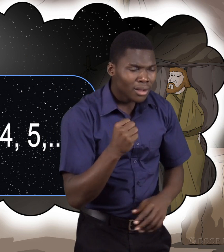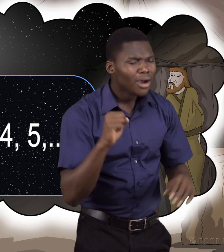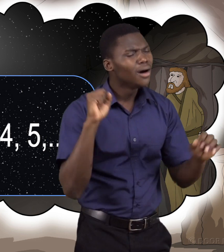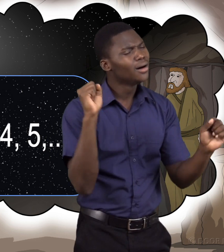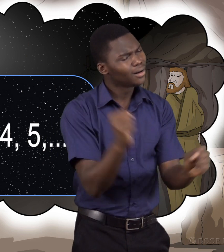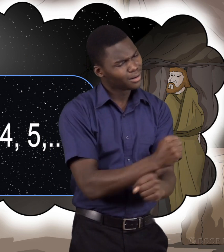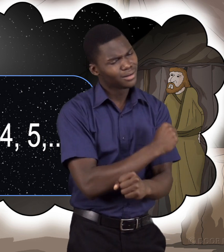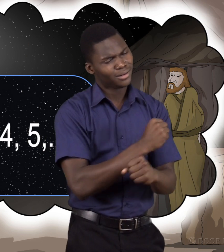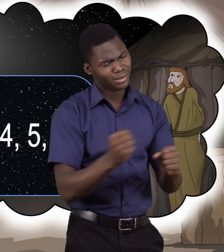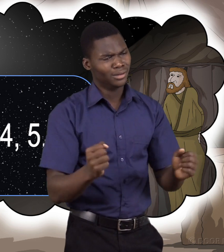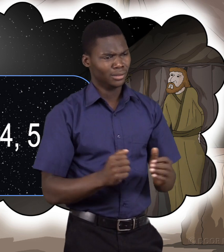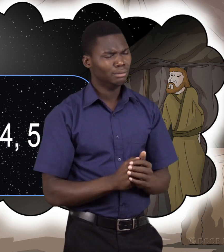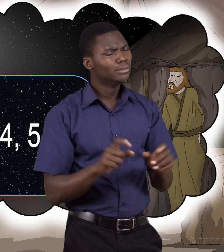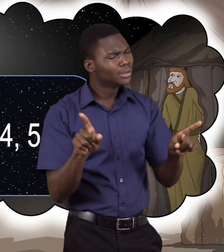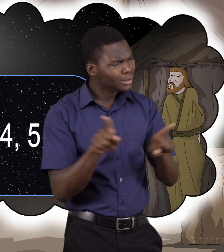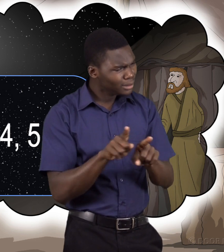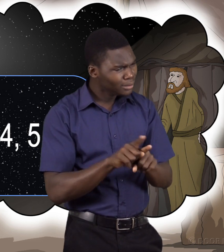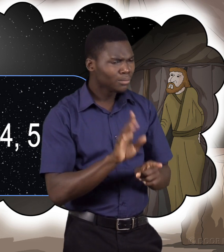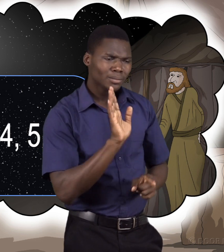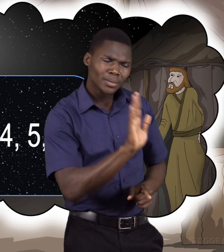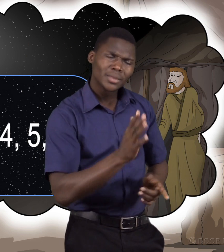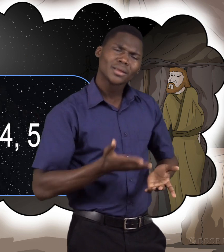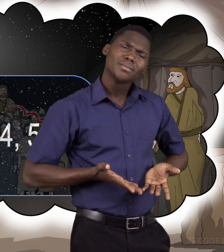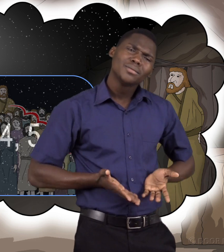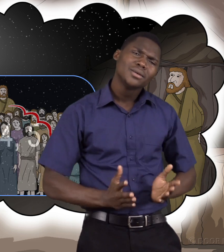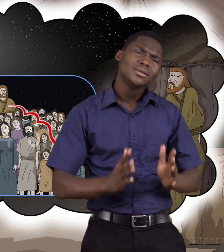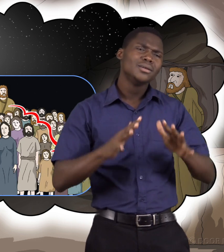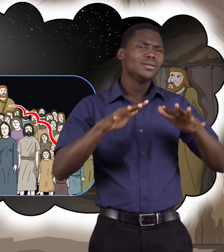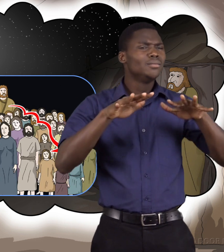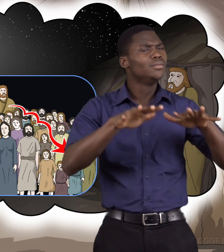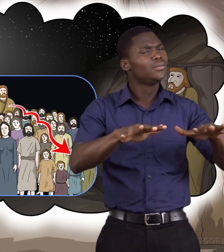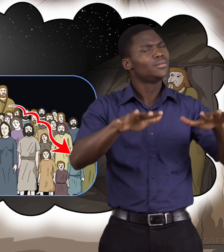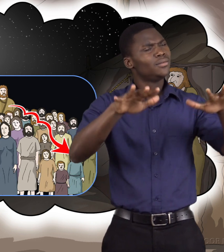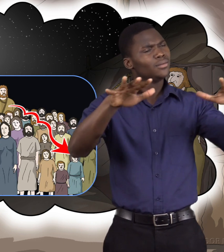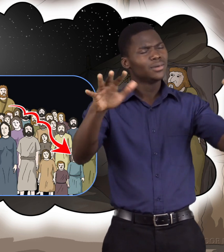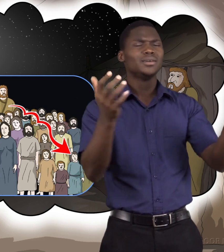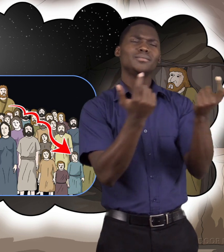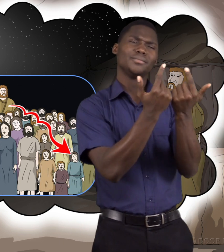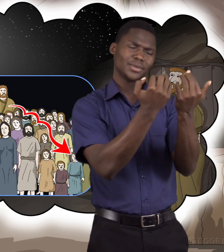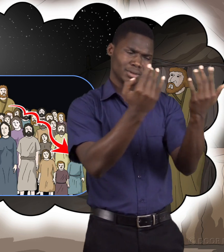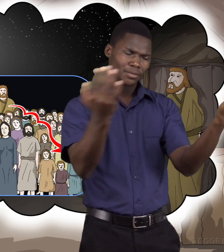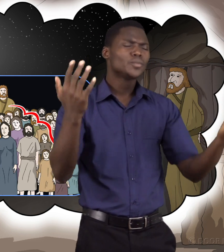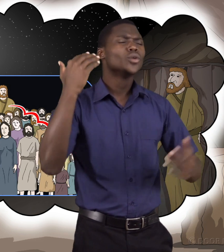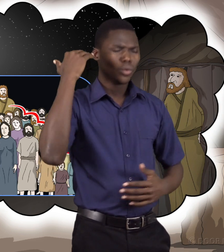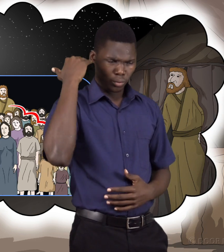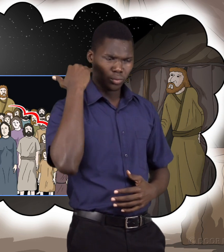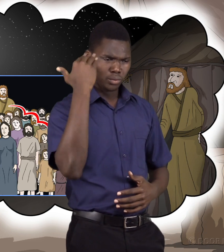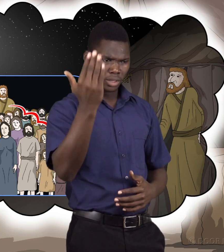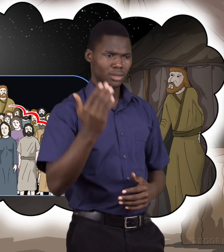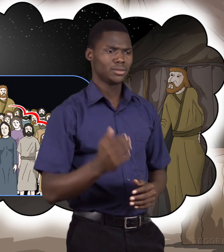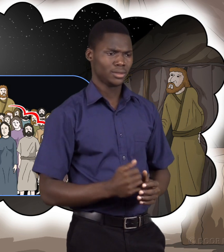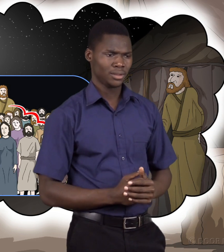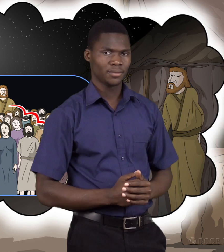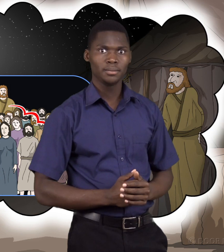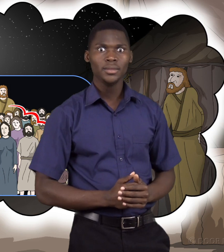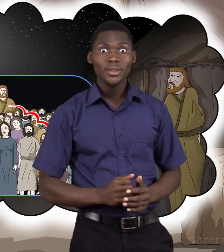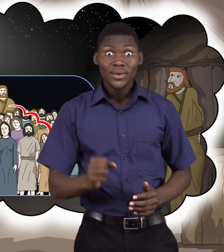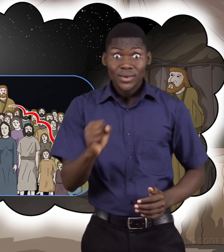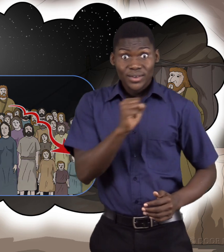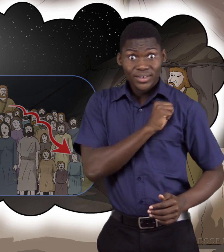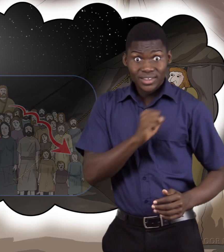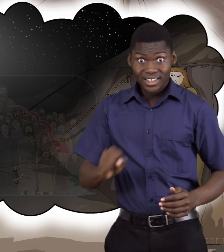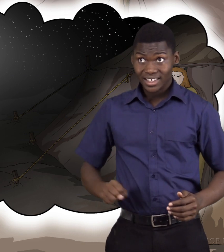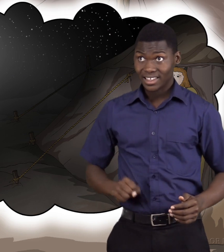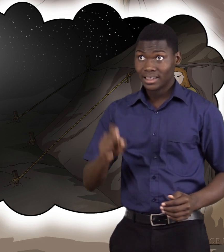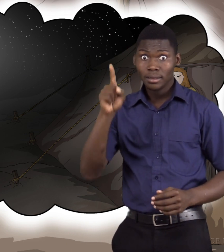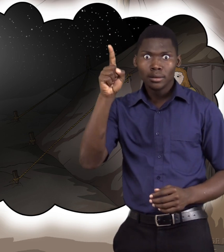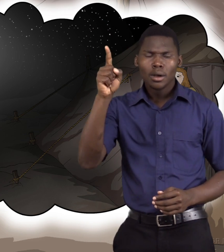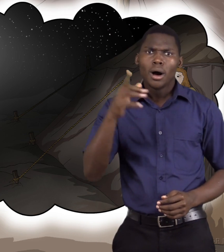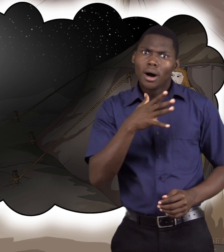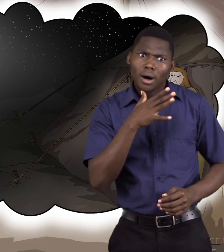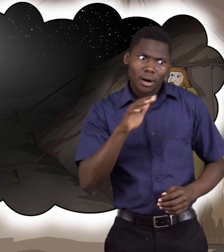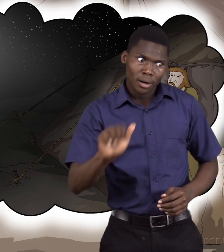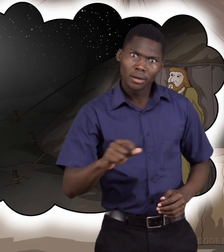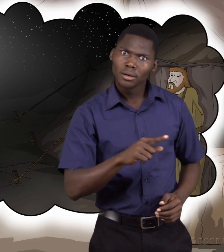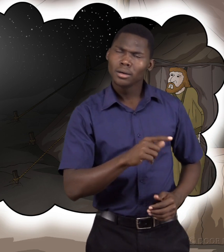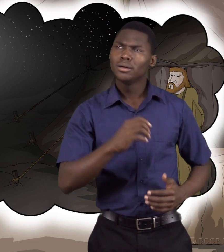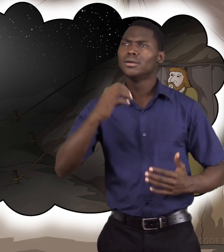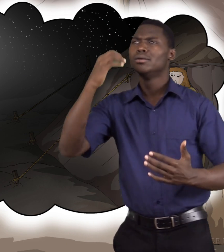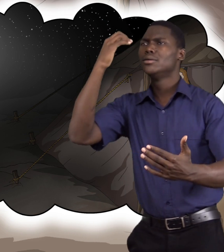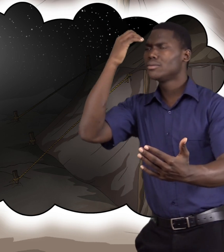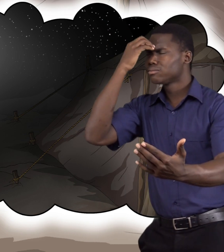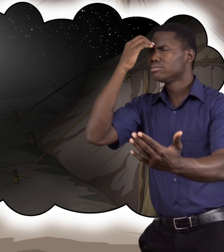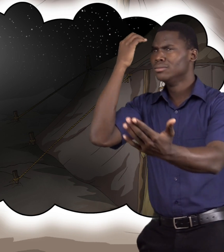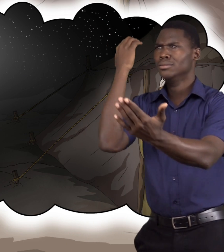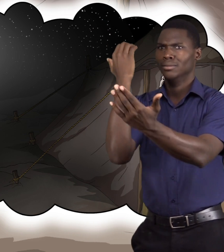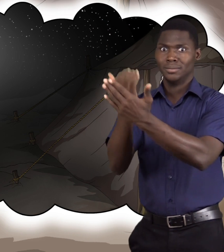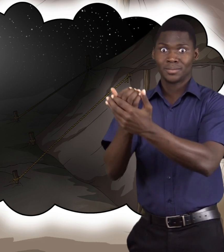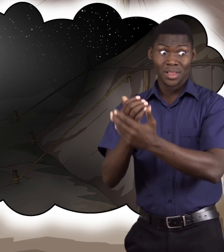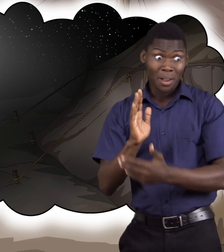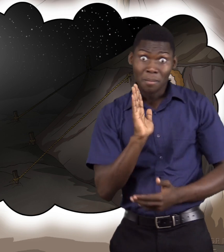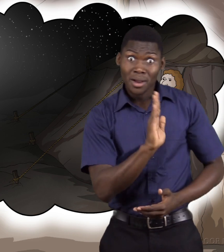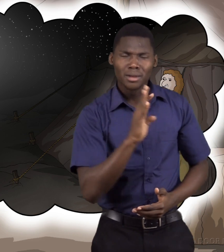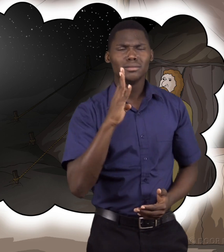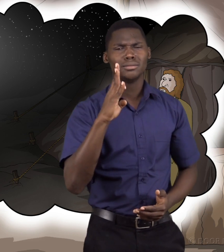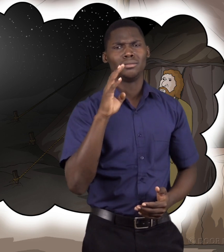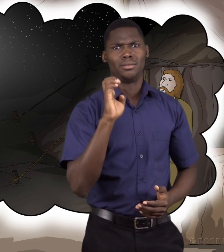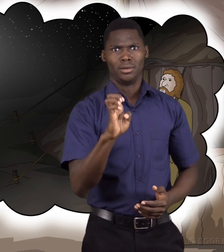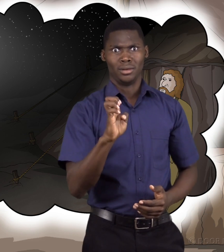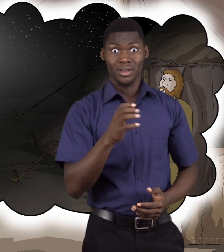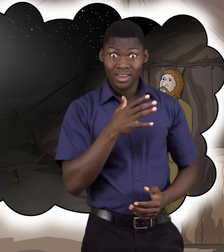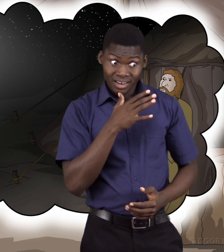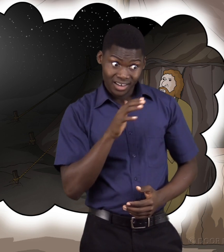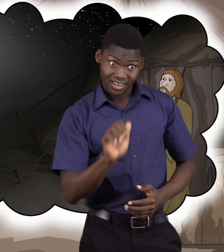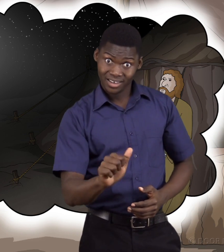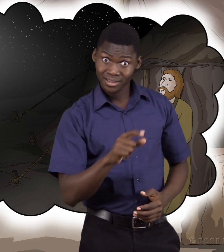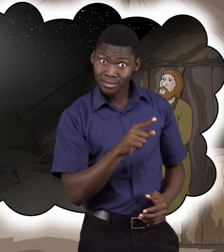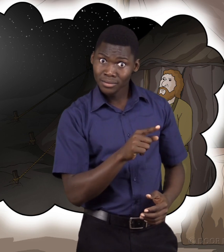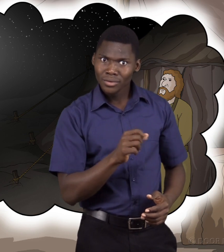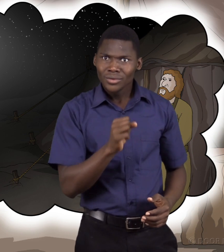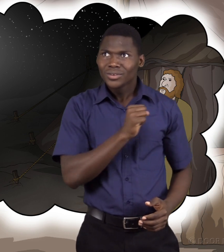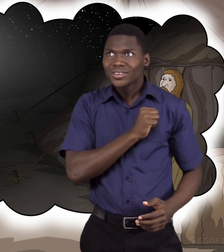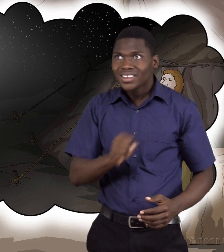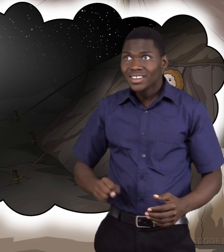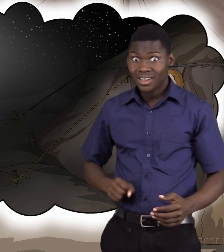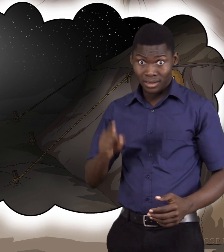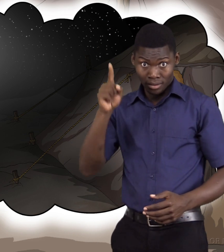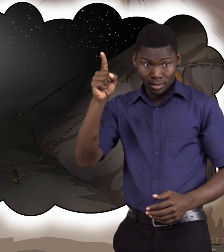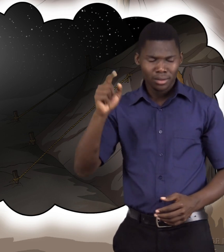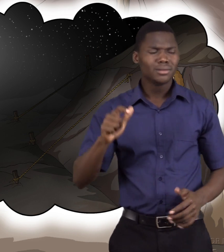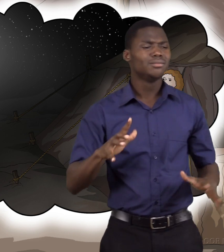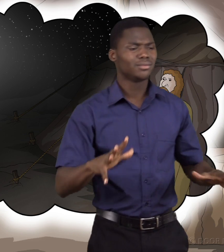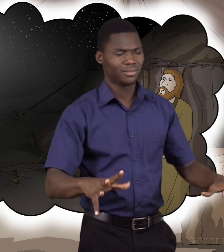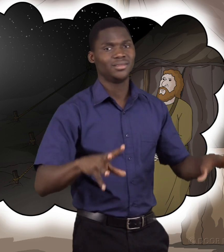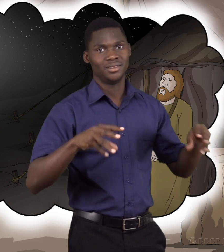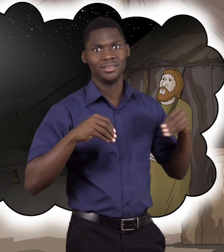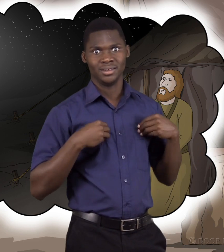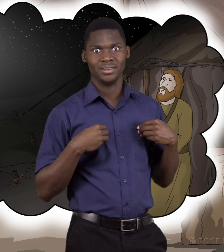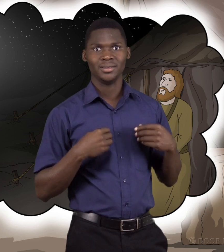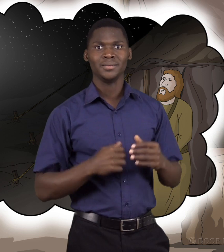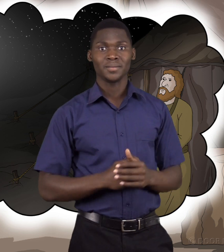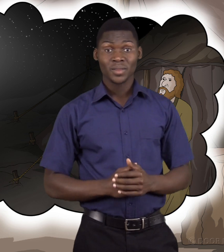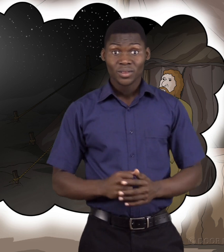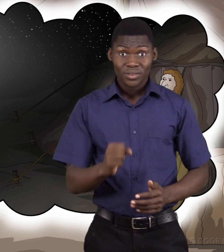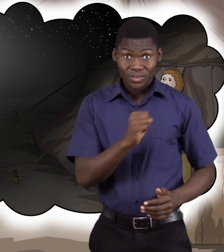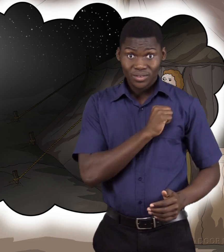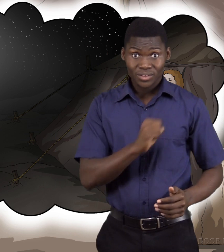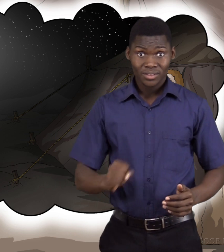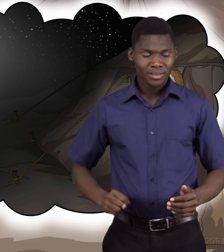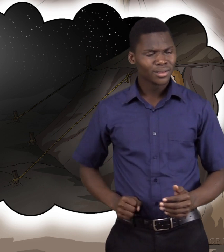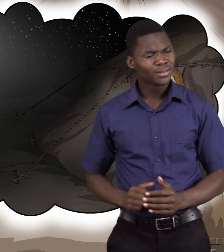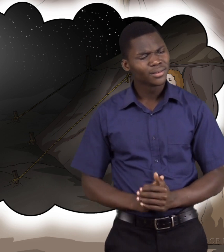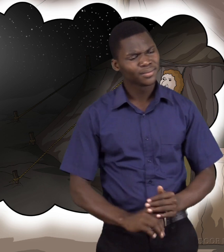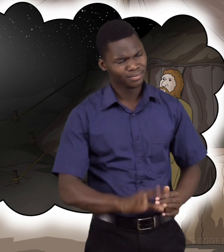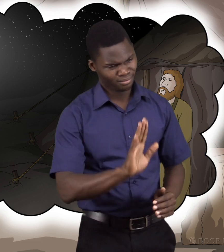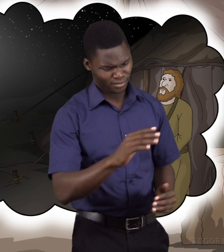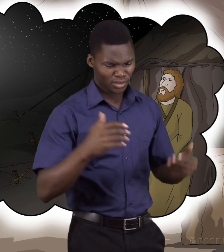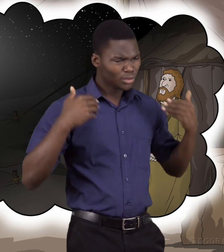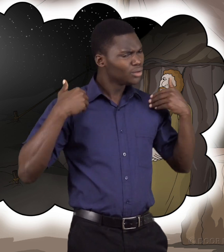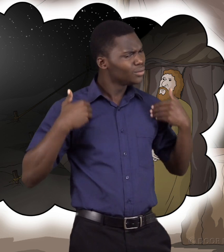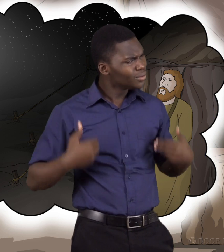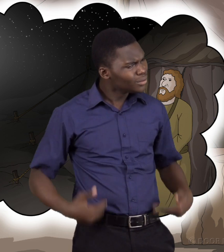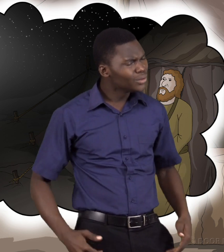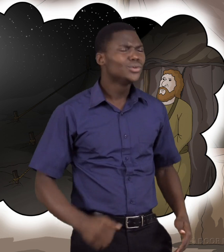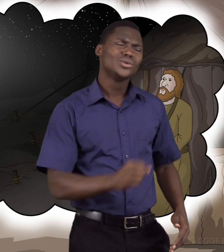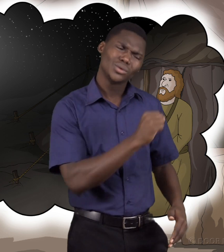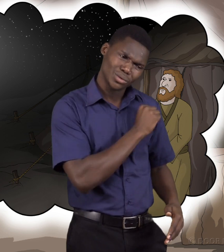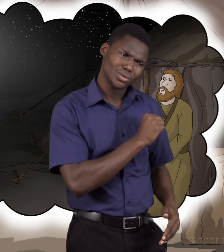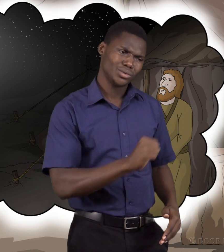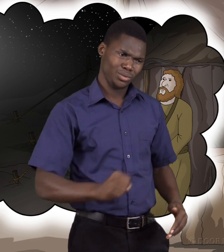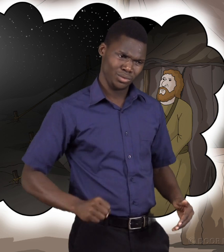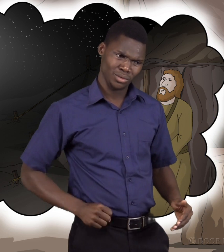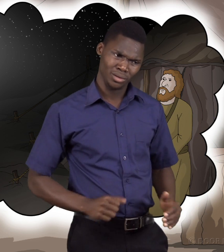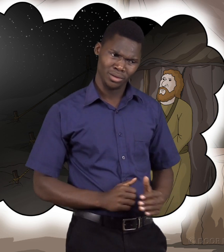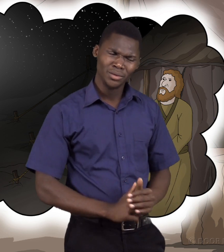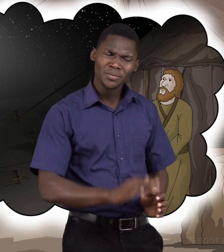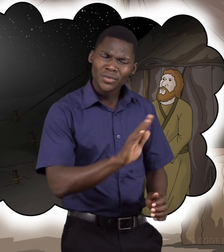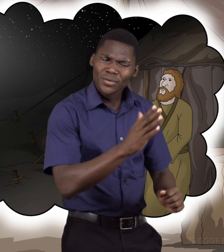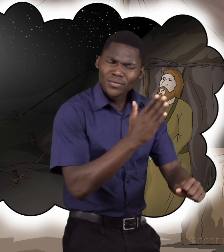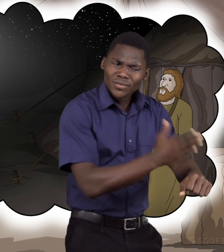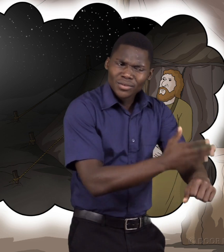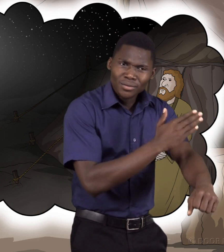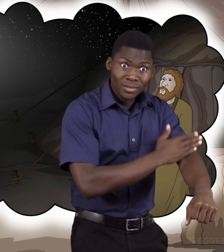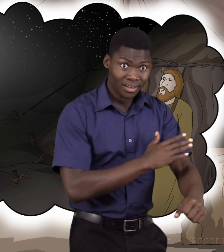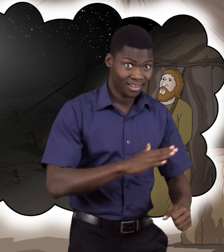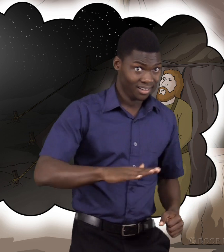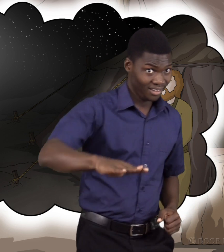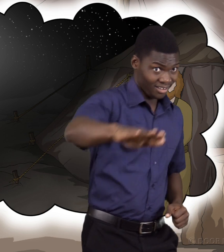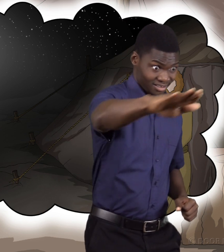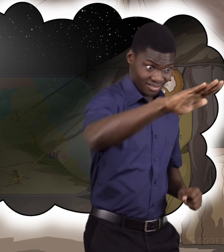Then He told him, “So shall your offspring be.” Abram believed the LORD, and it was credited to him as righteousness.